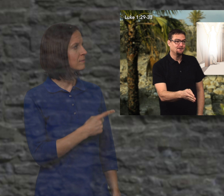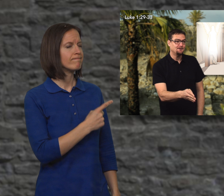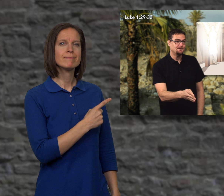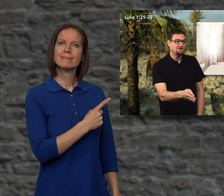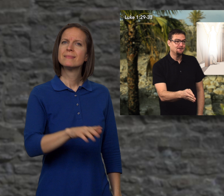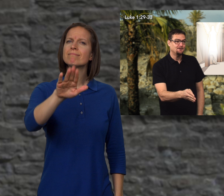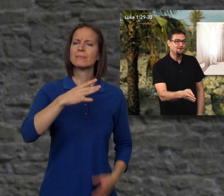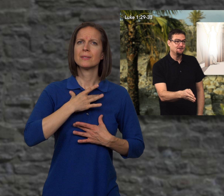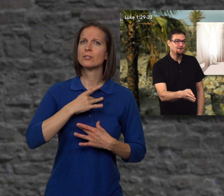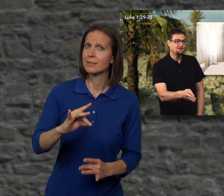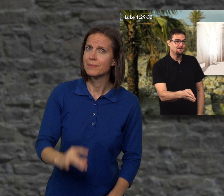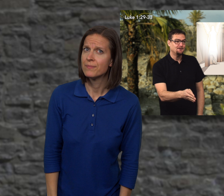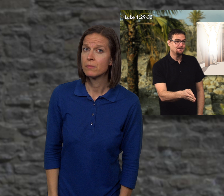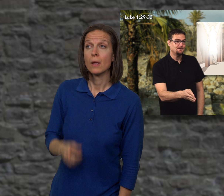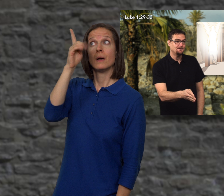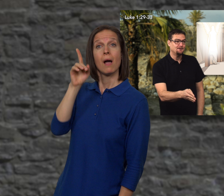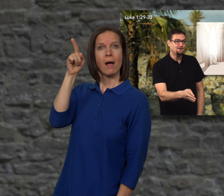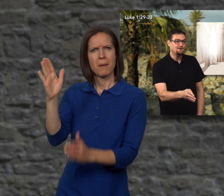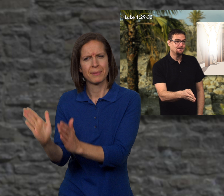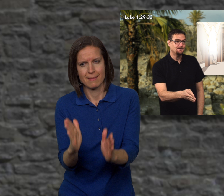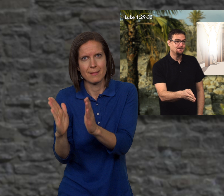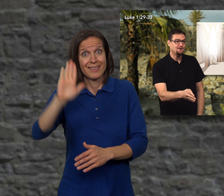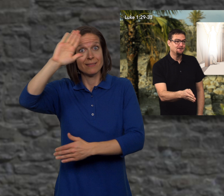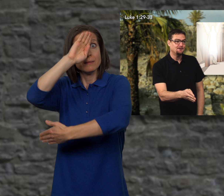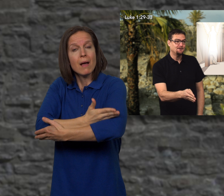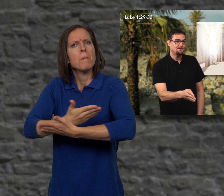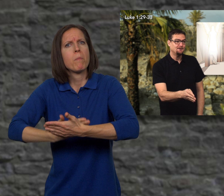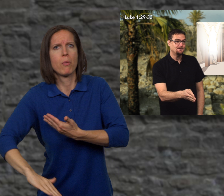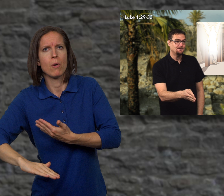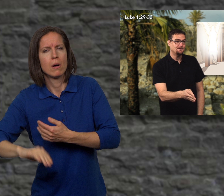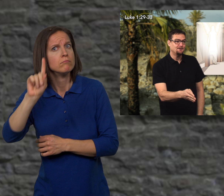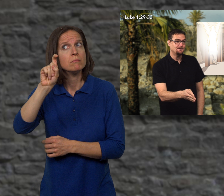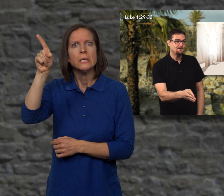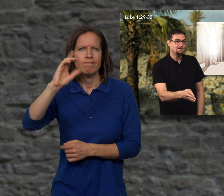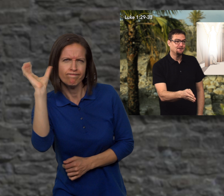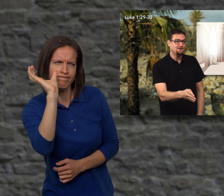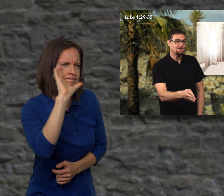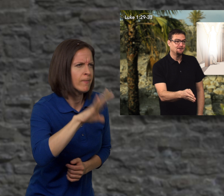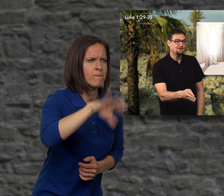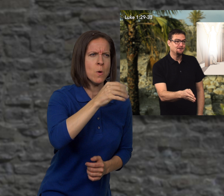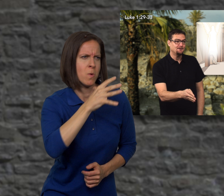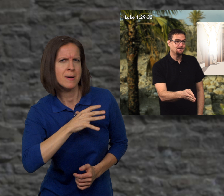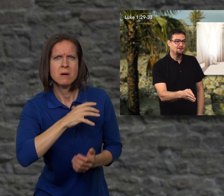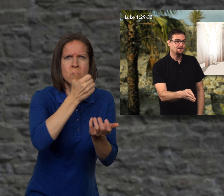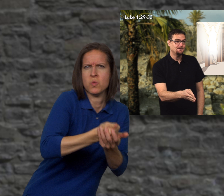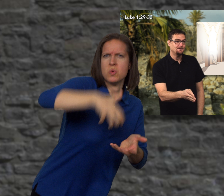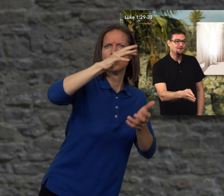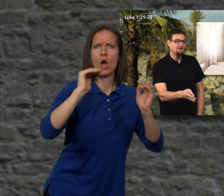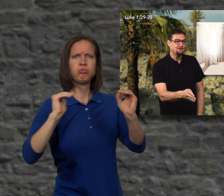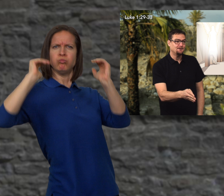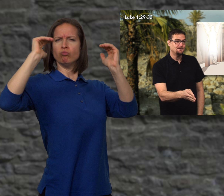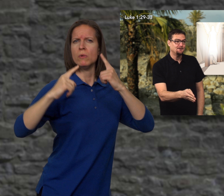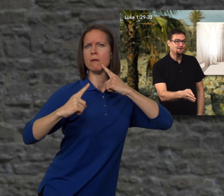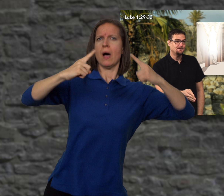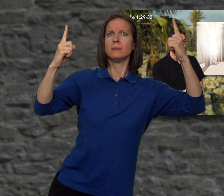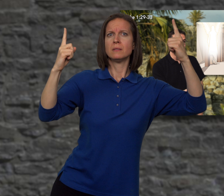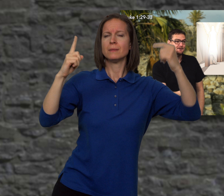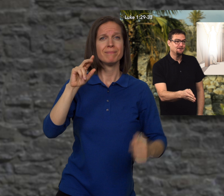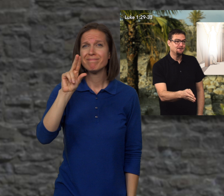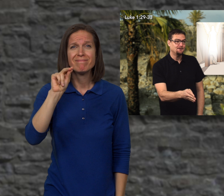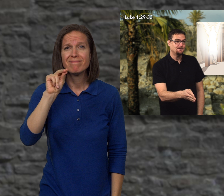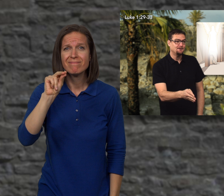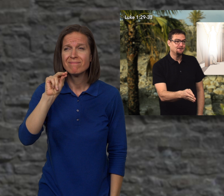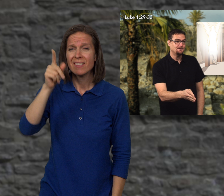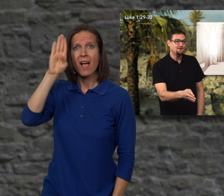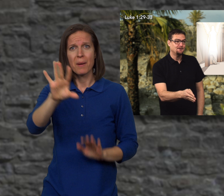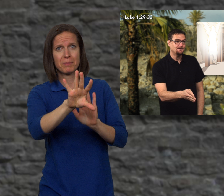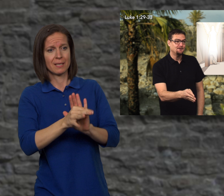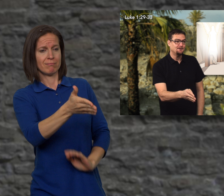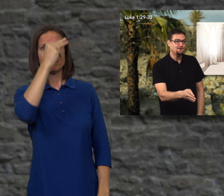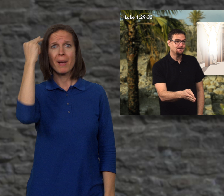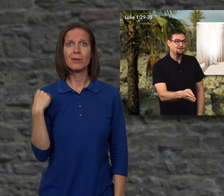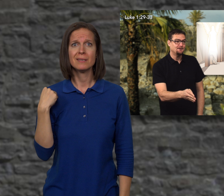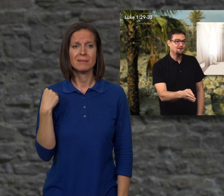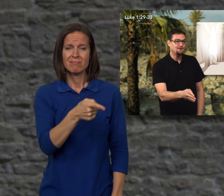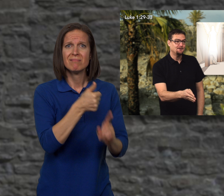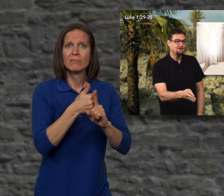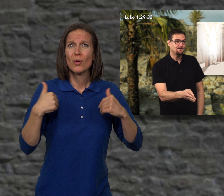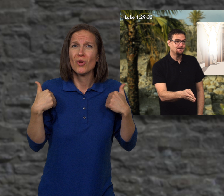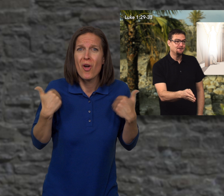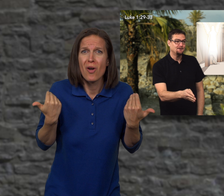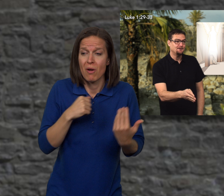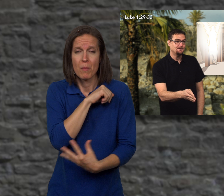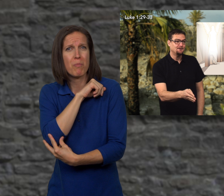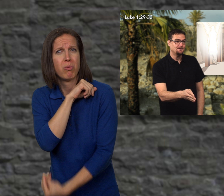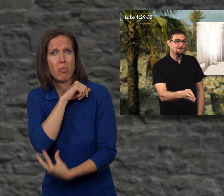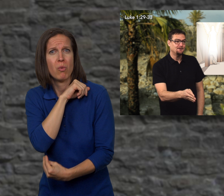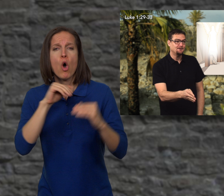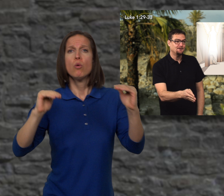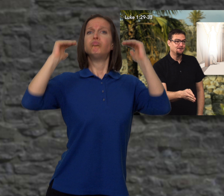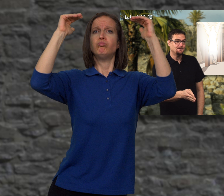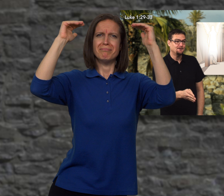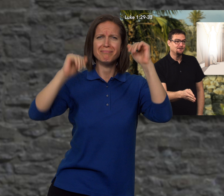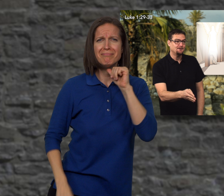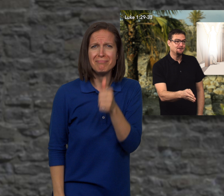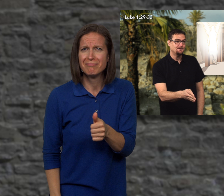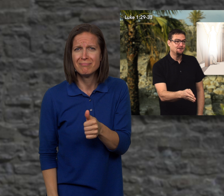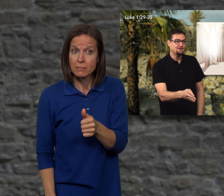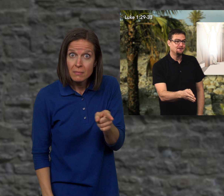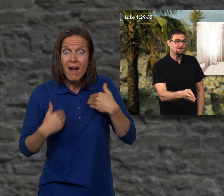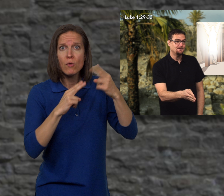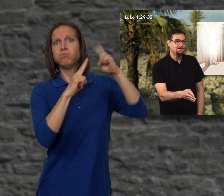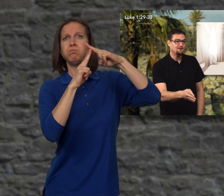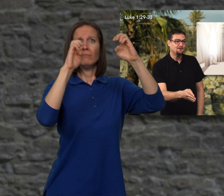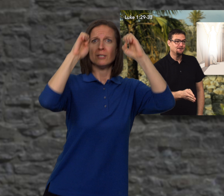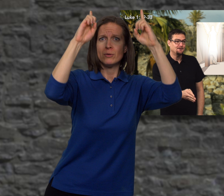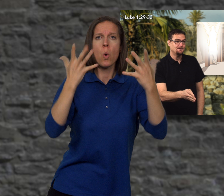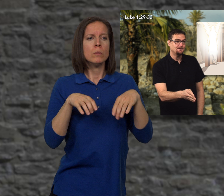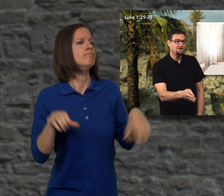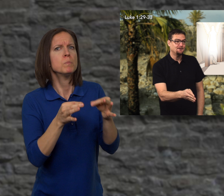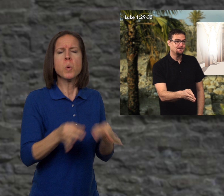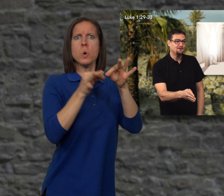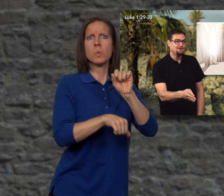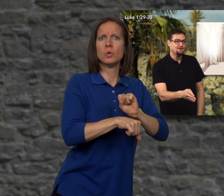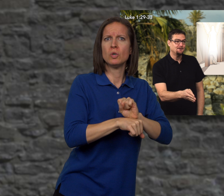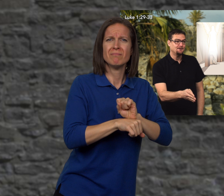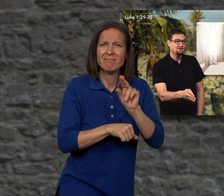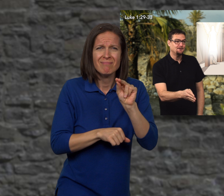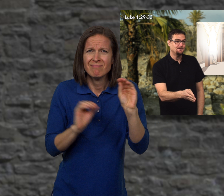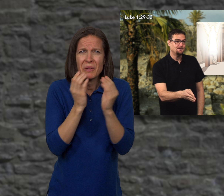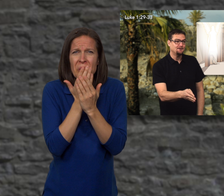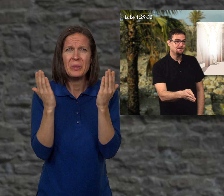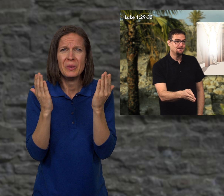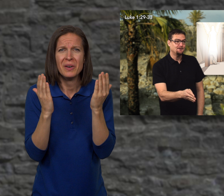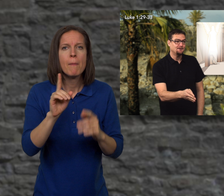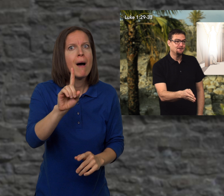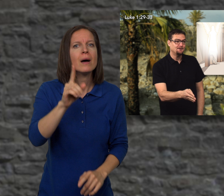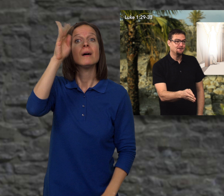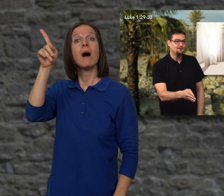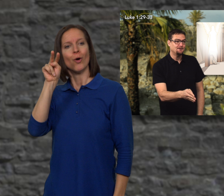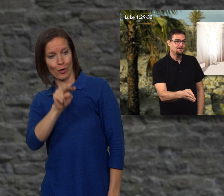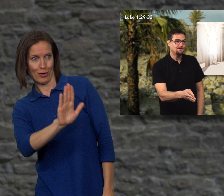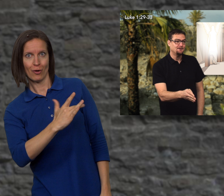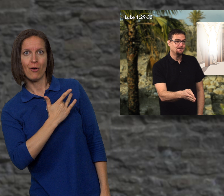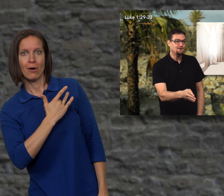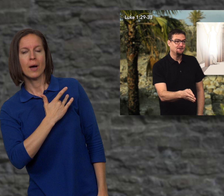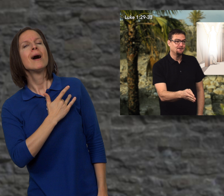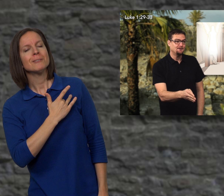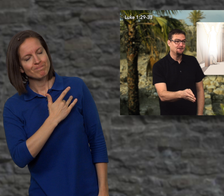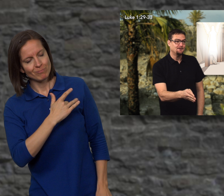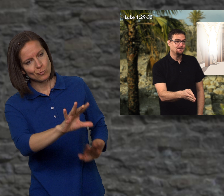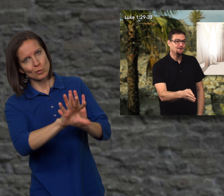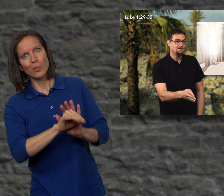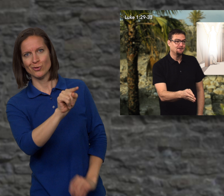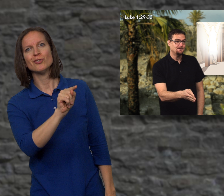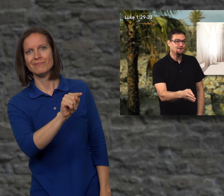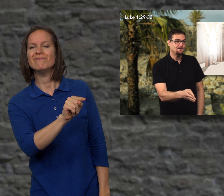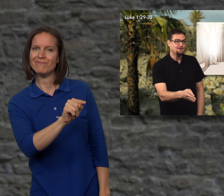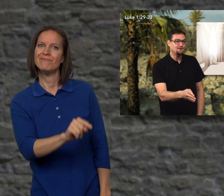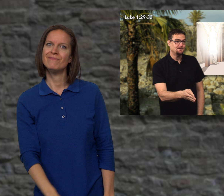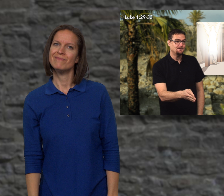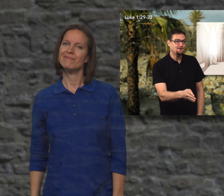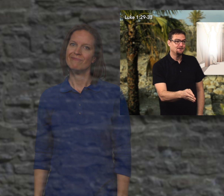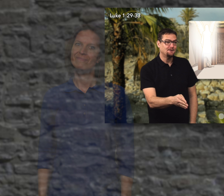The Lord God will give Him the throne of His father David, and He will reign over the house of Jacob forever.